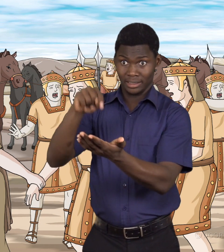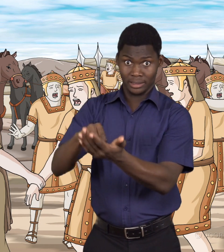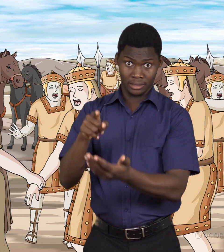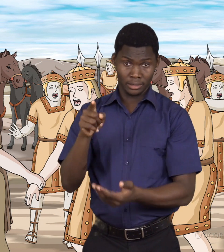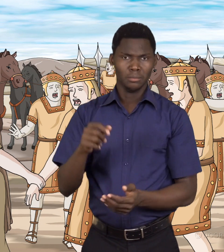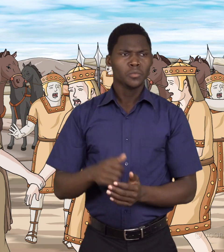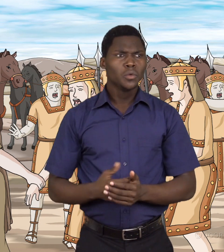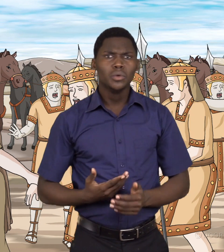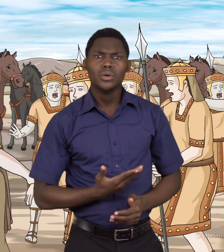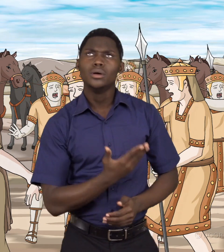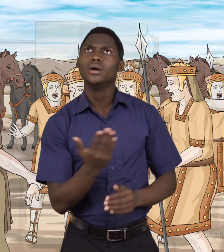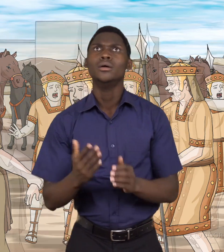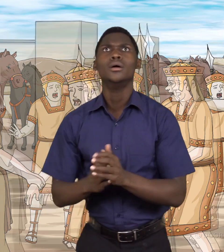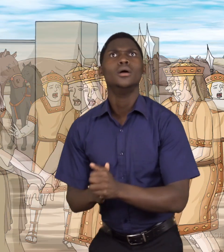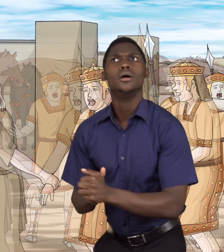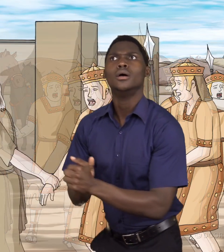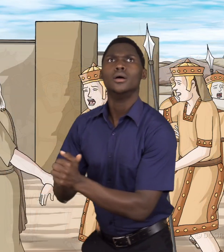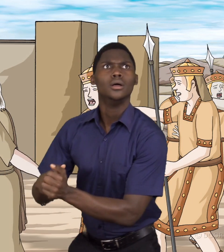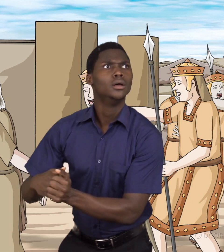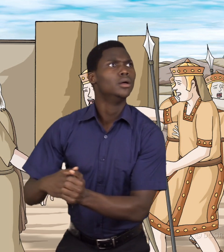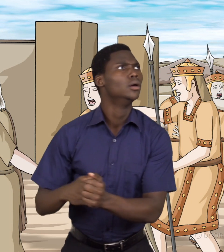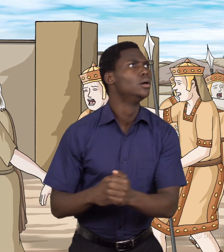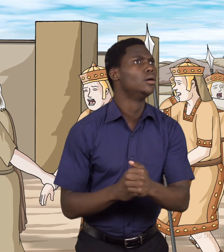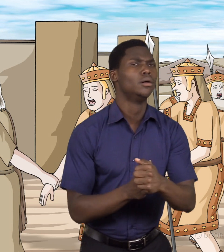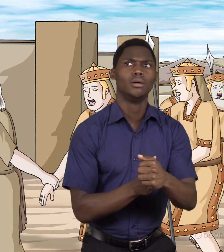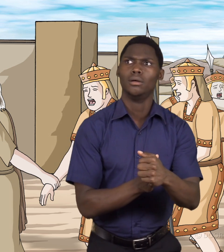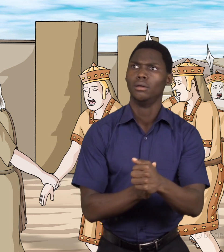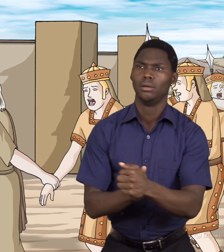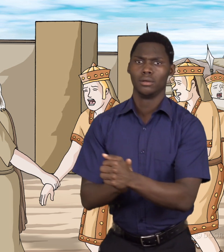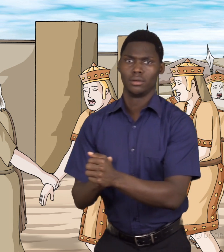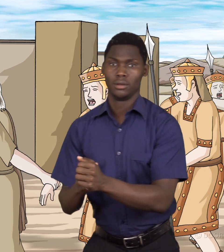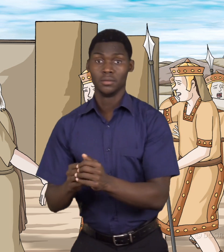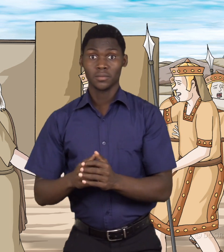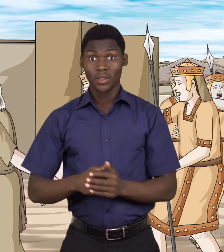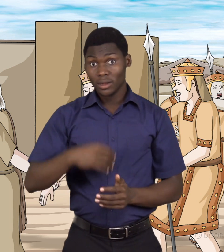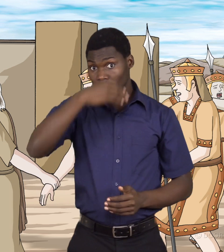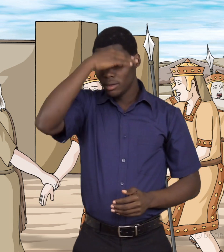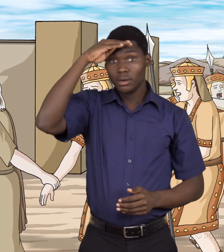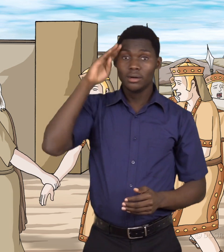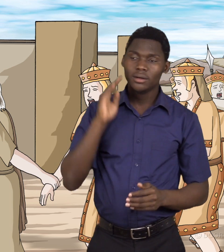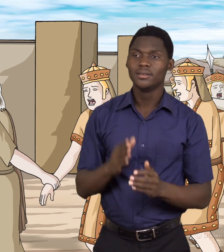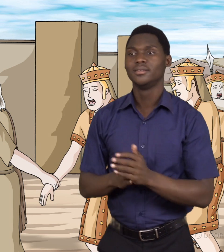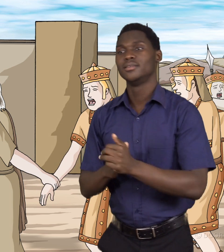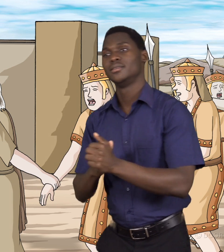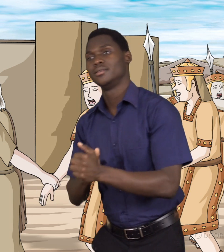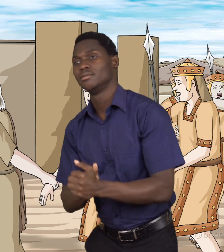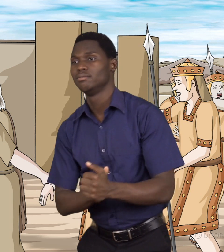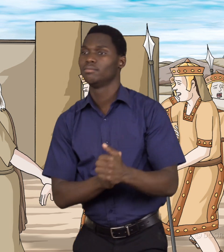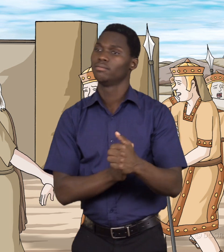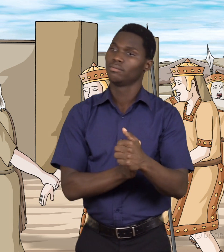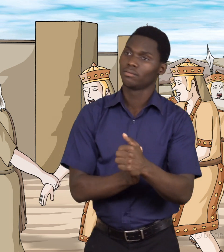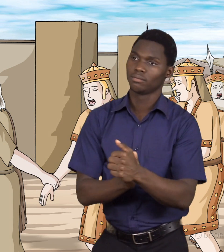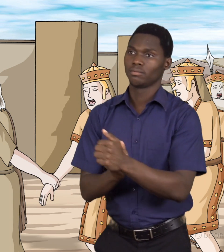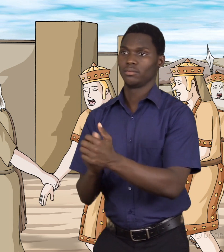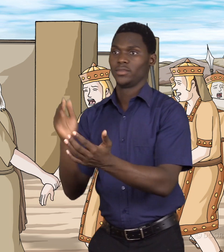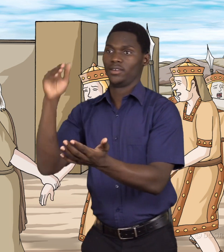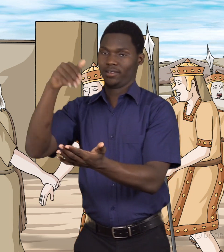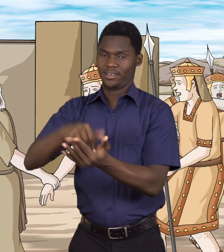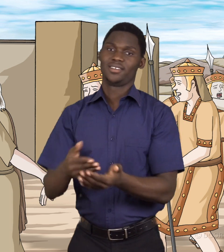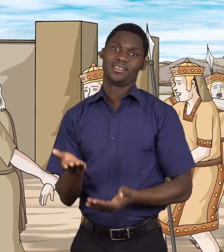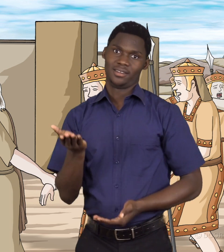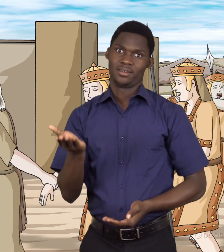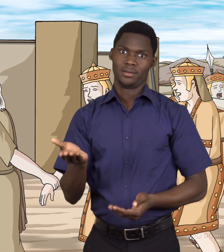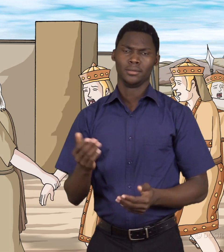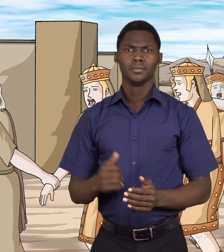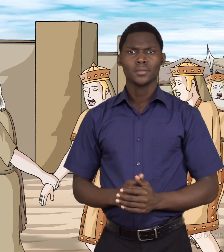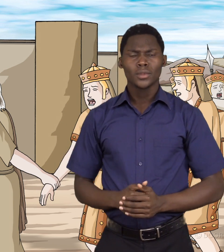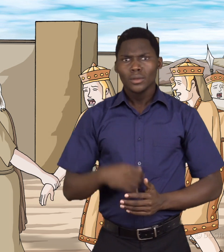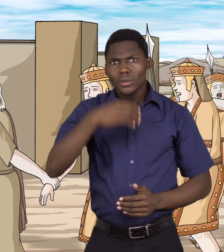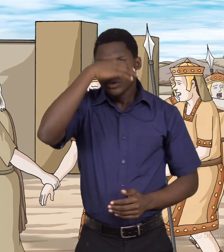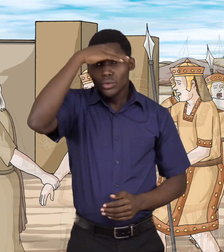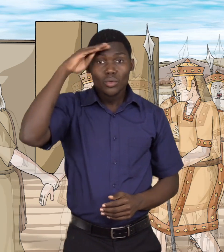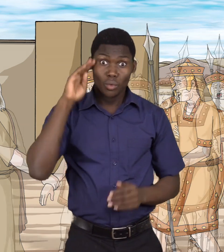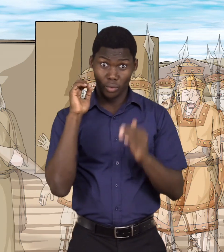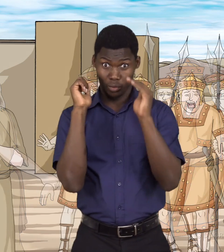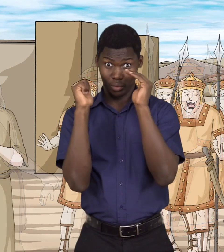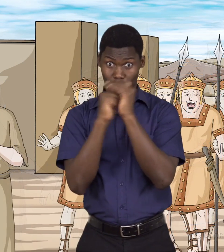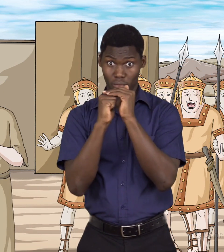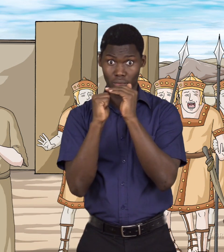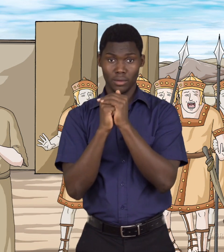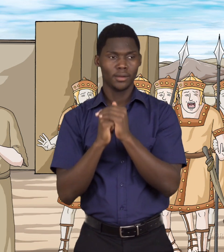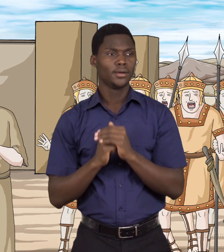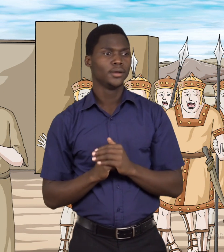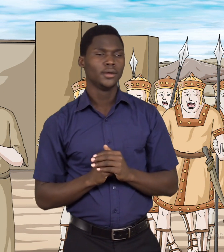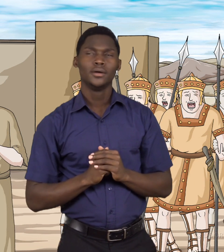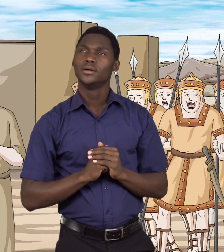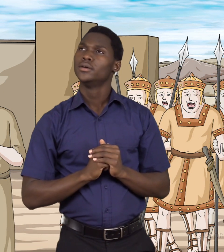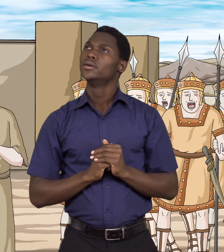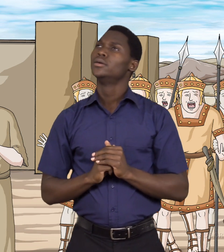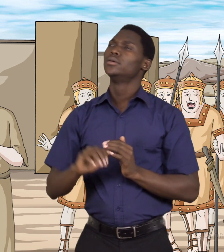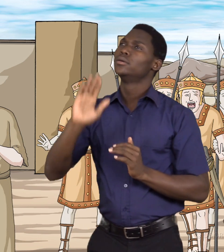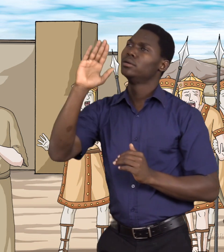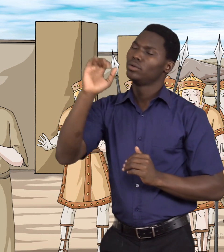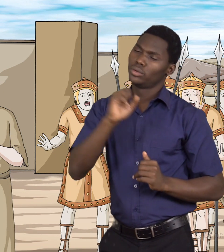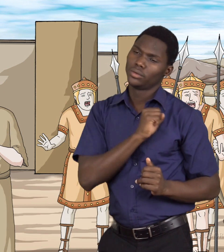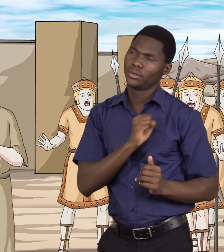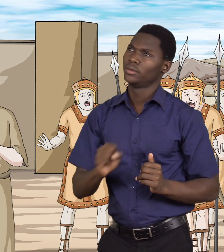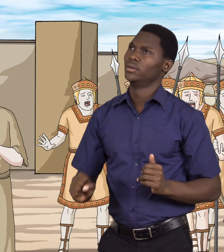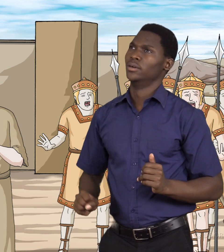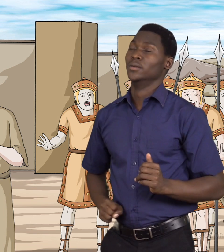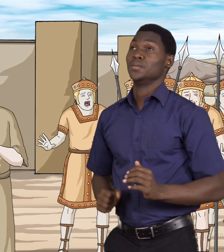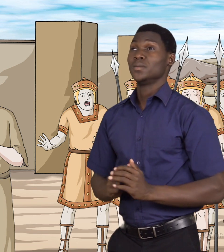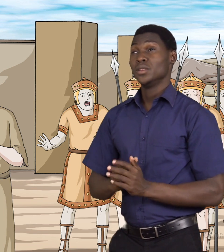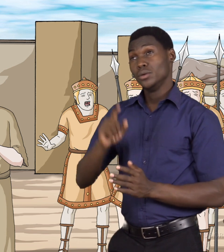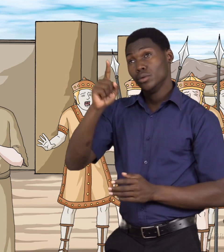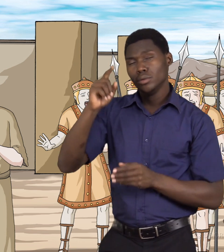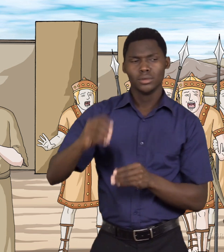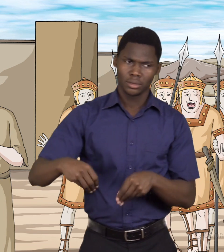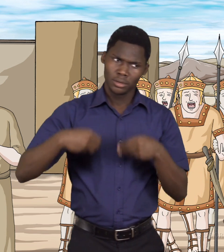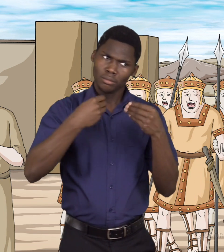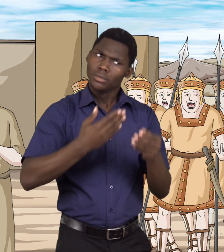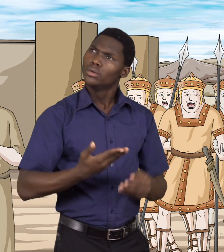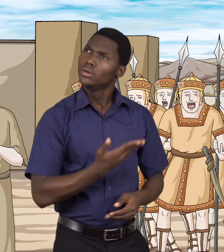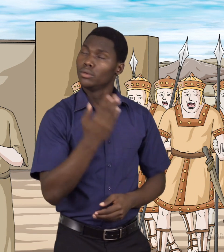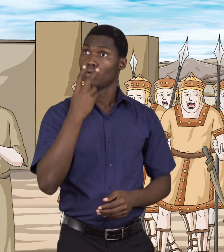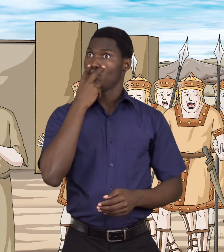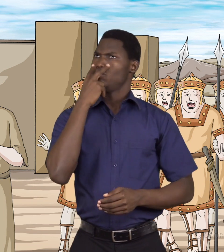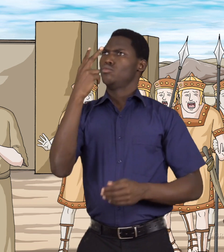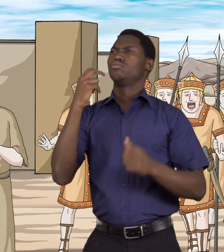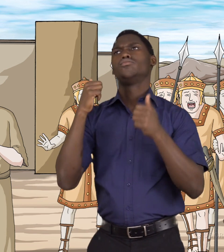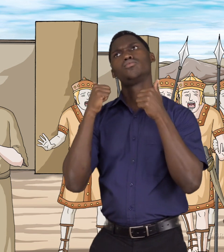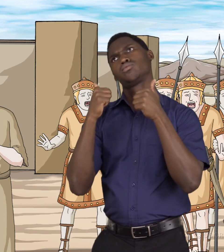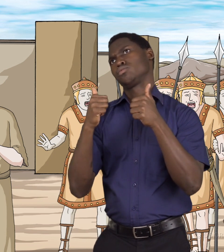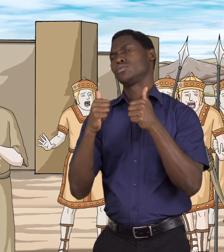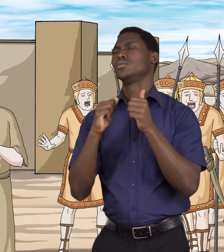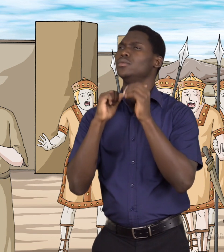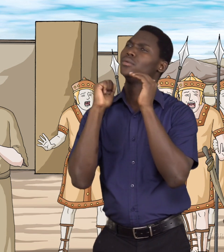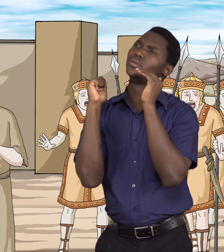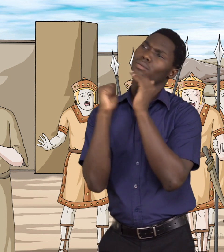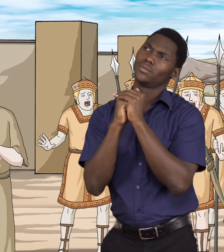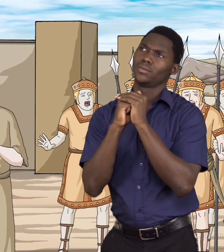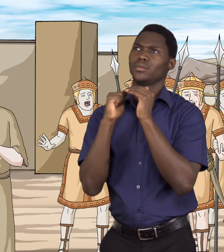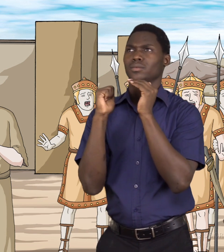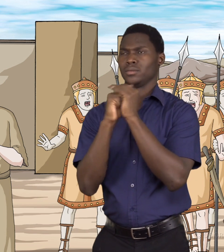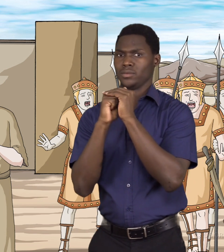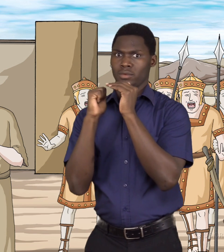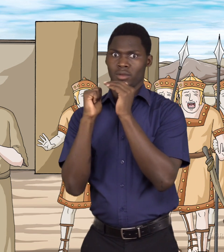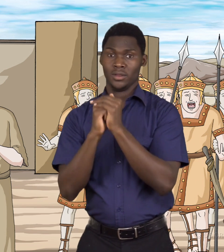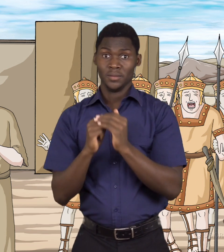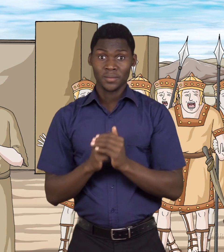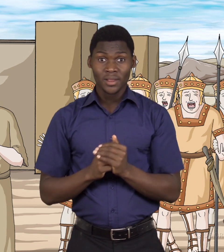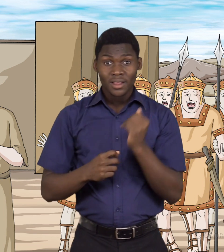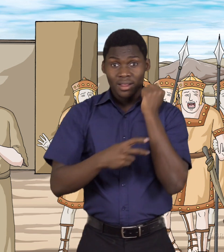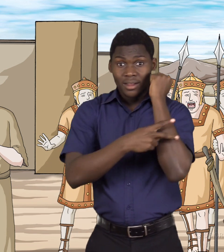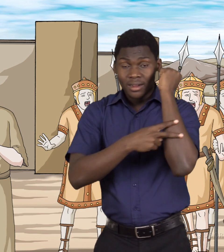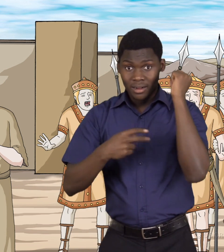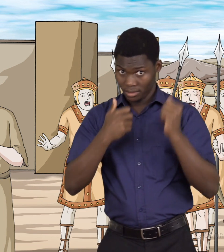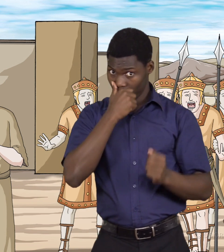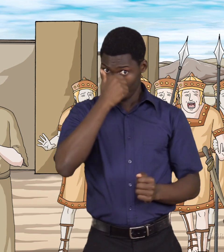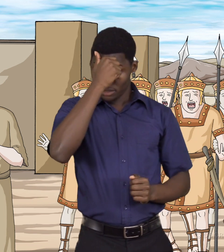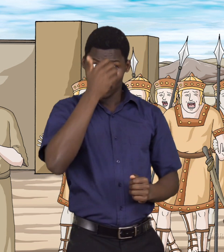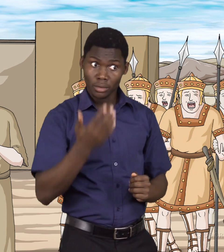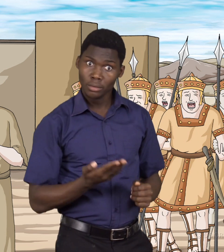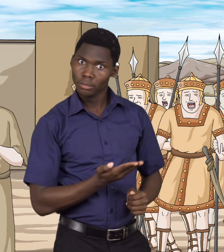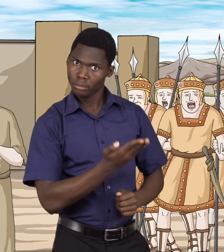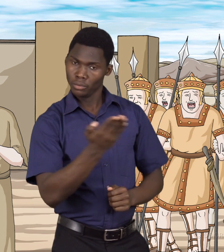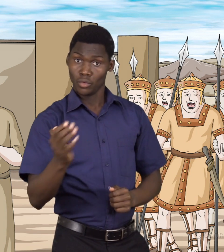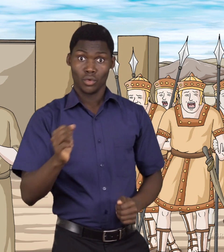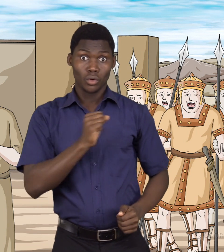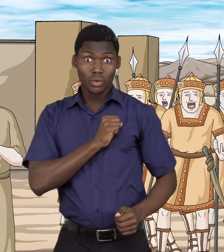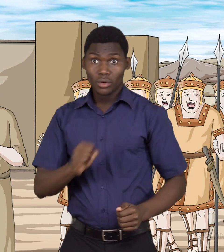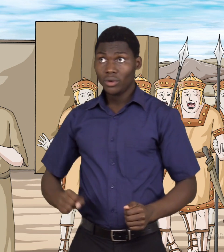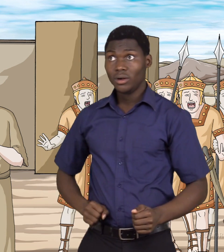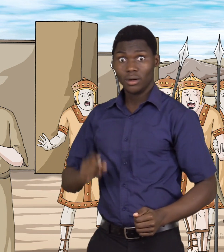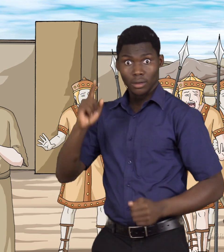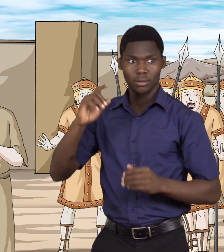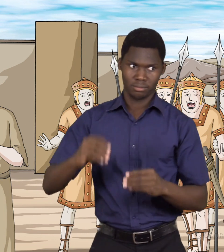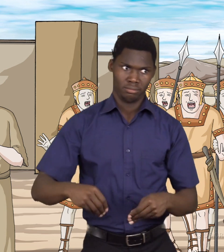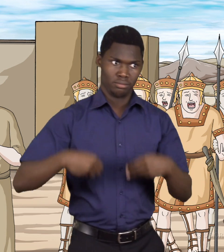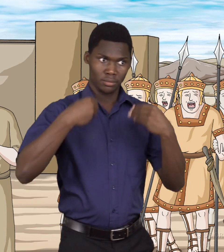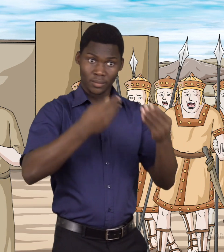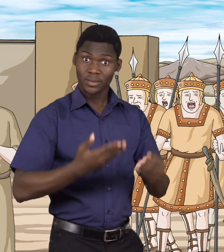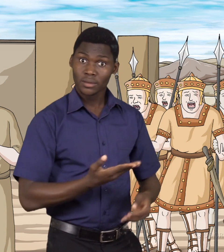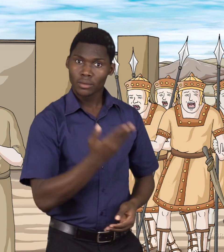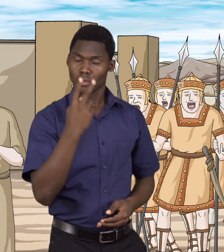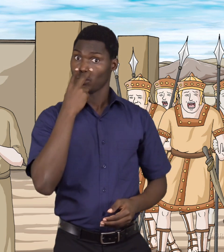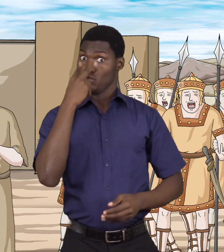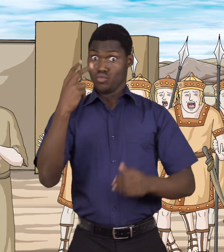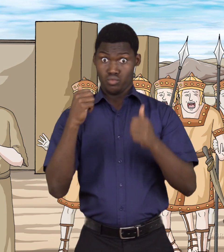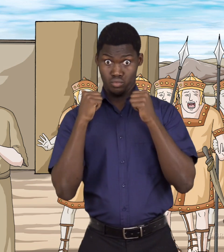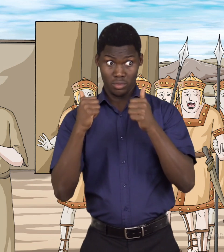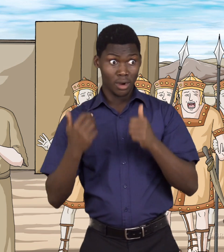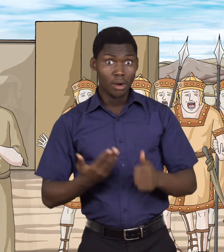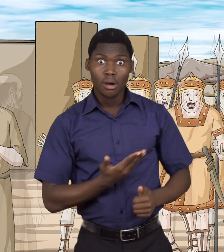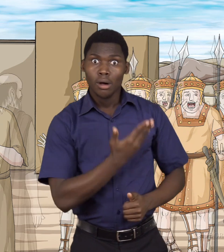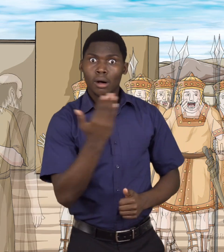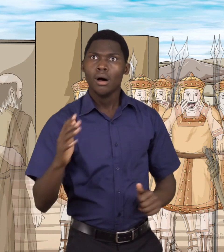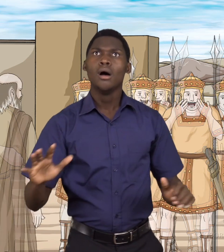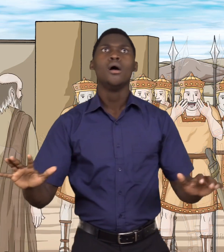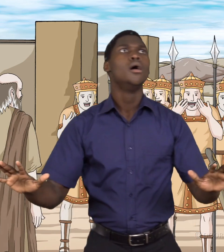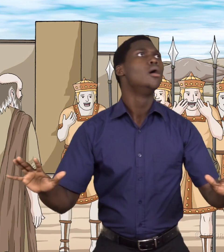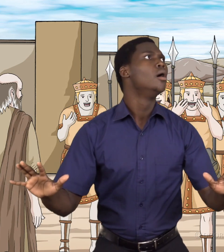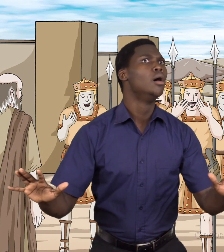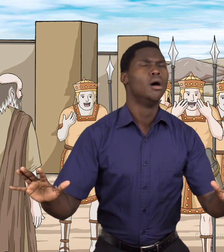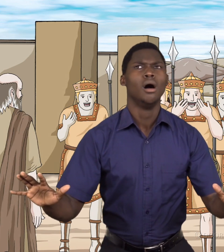And he led them to Samaria. When they had entered Samaria, Elisha said, “O LORD, open the eyes of these men that they may see.”